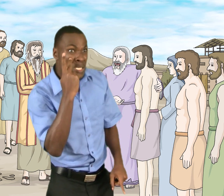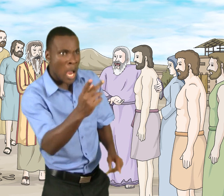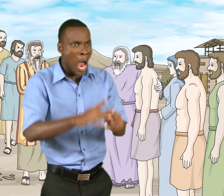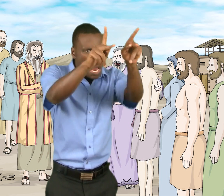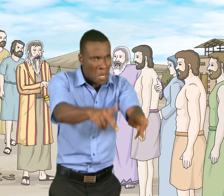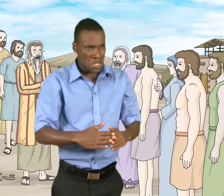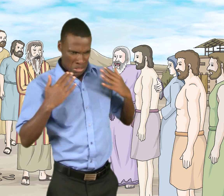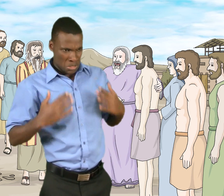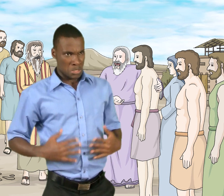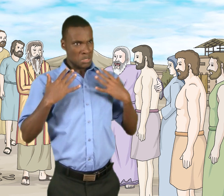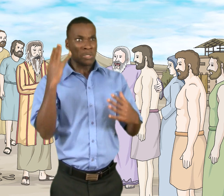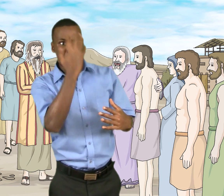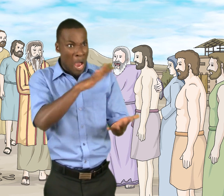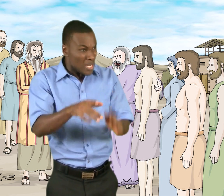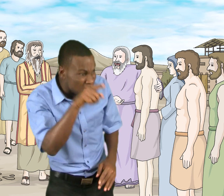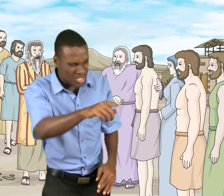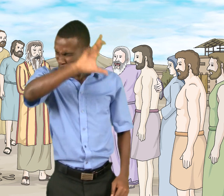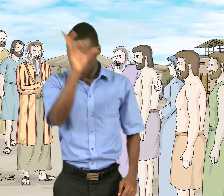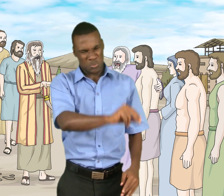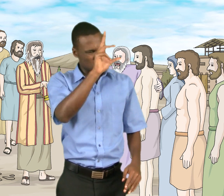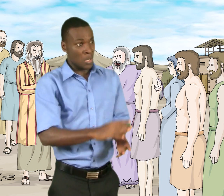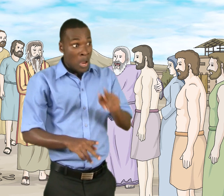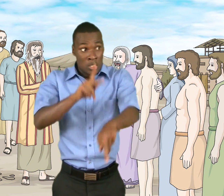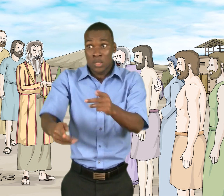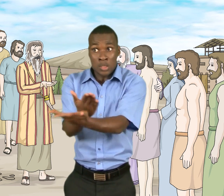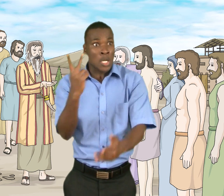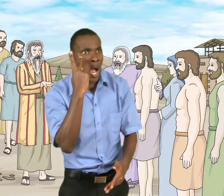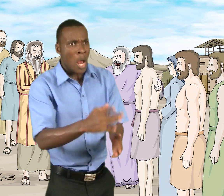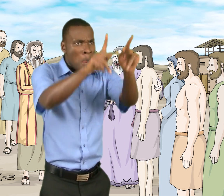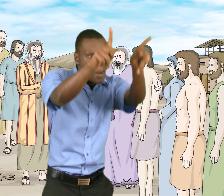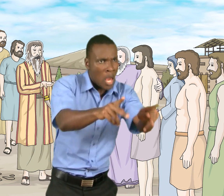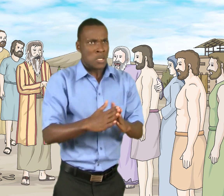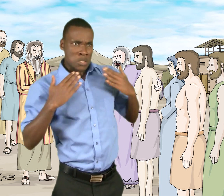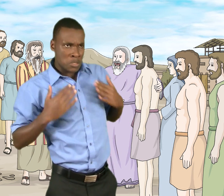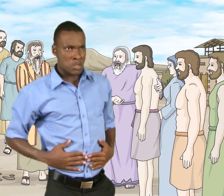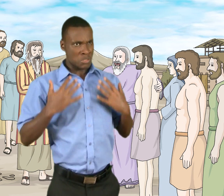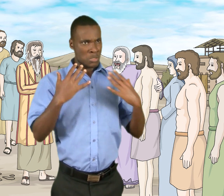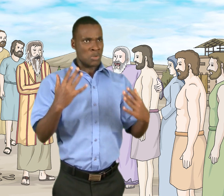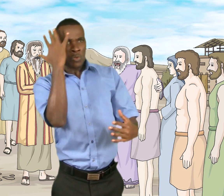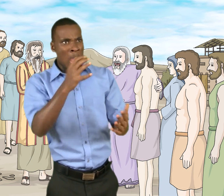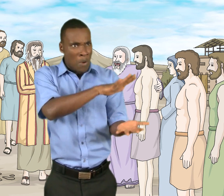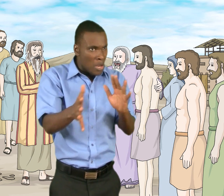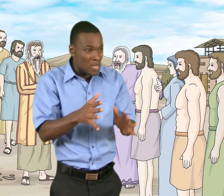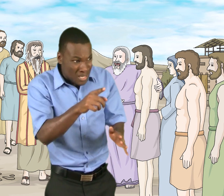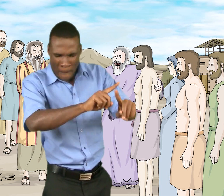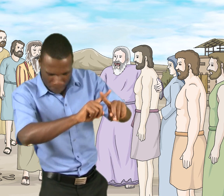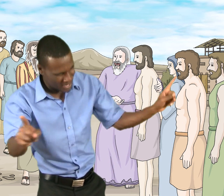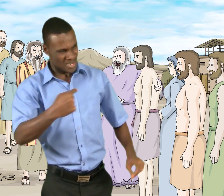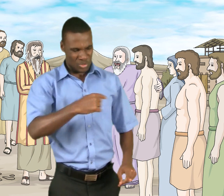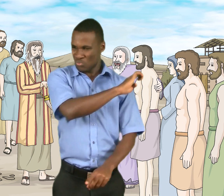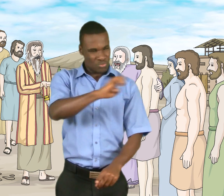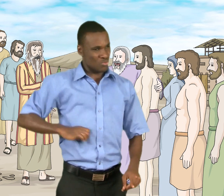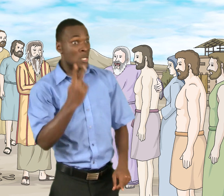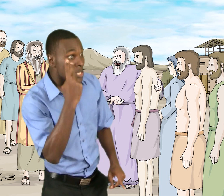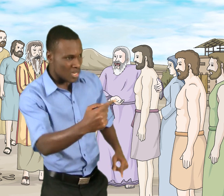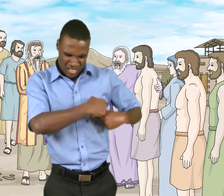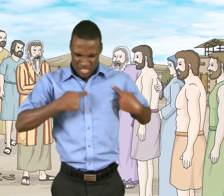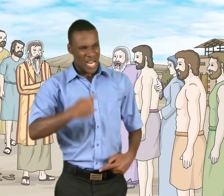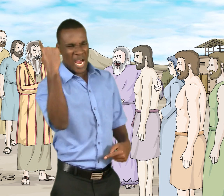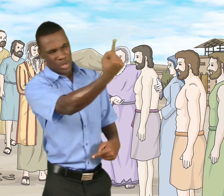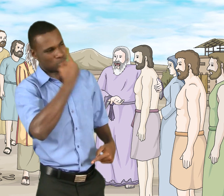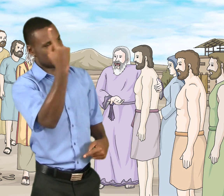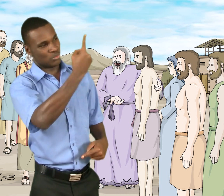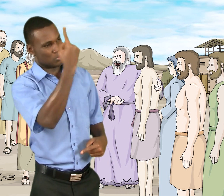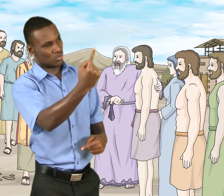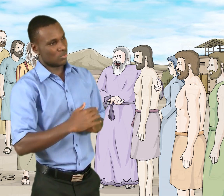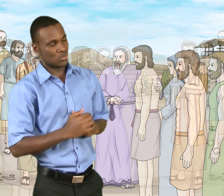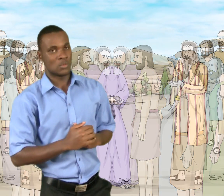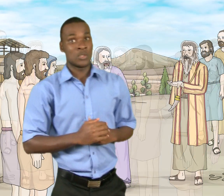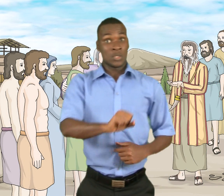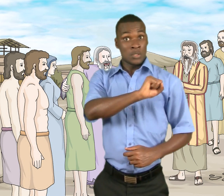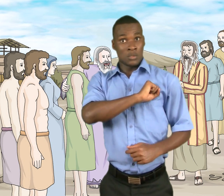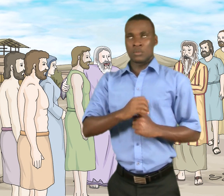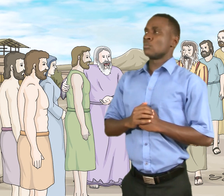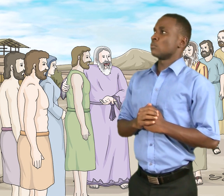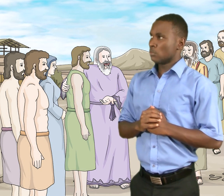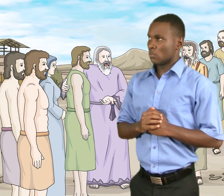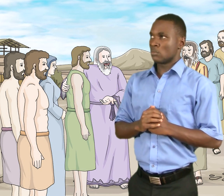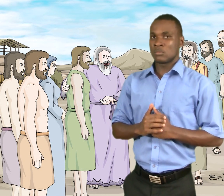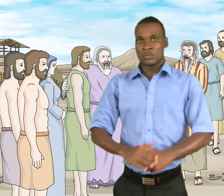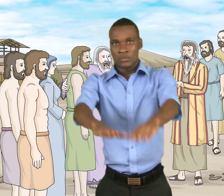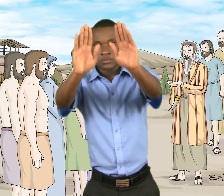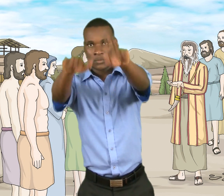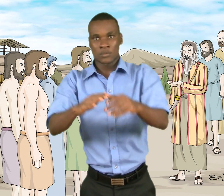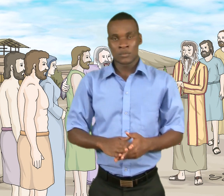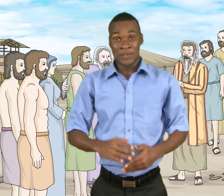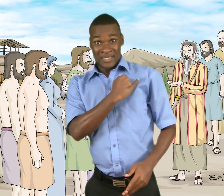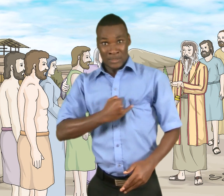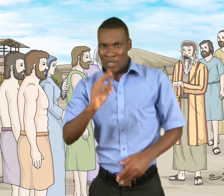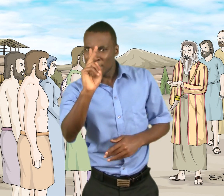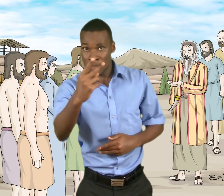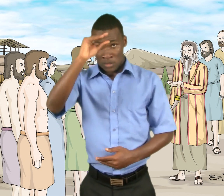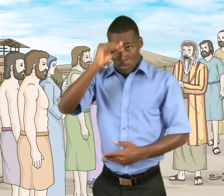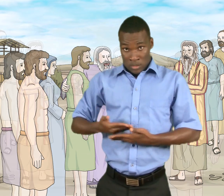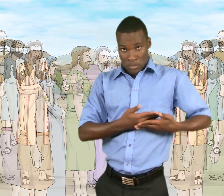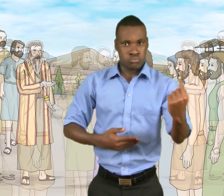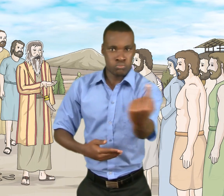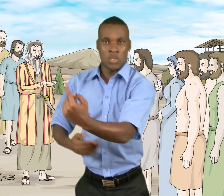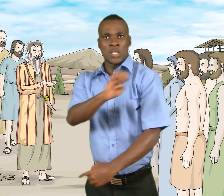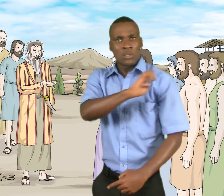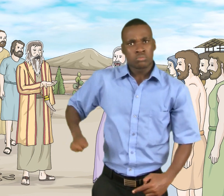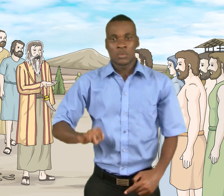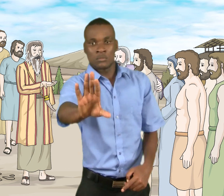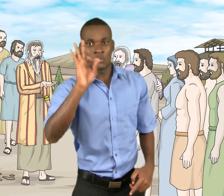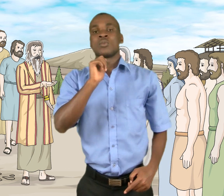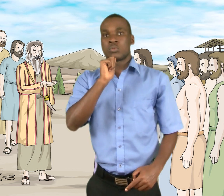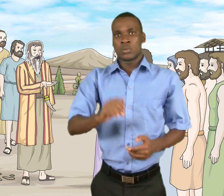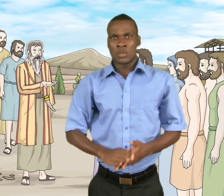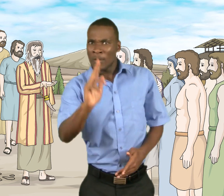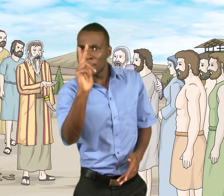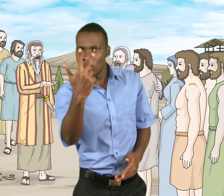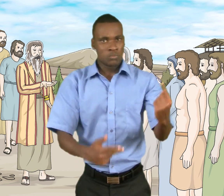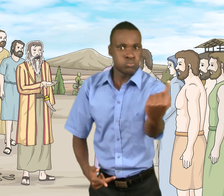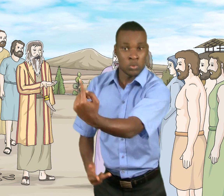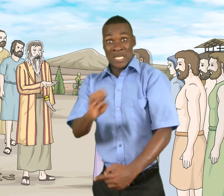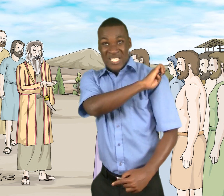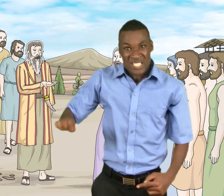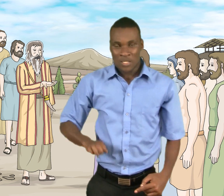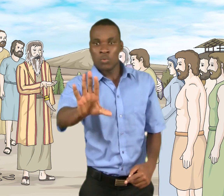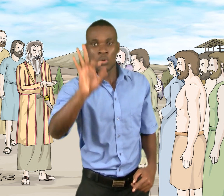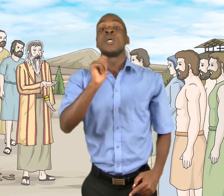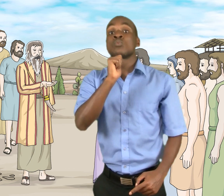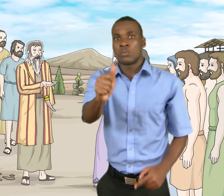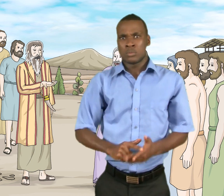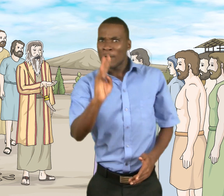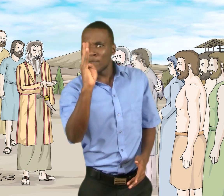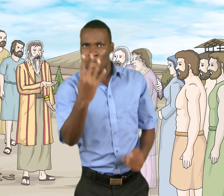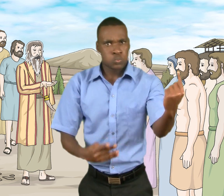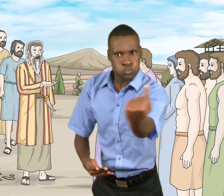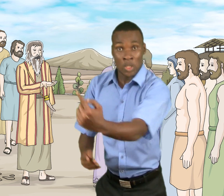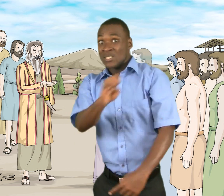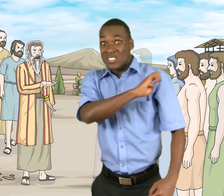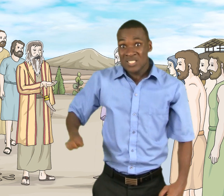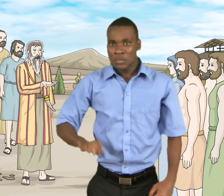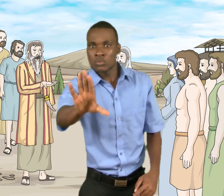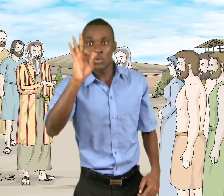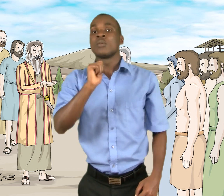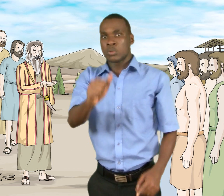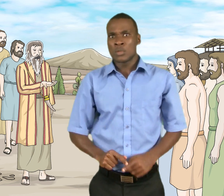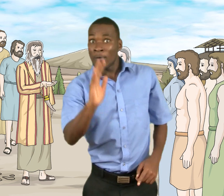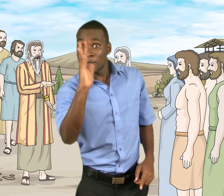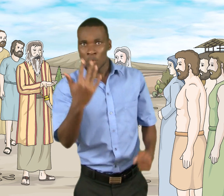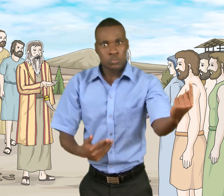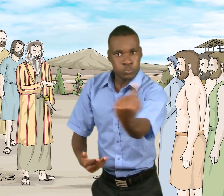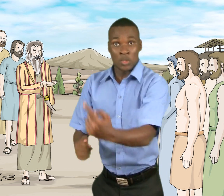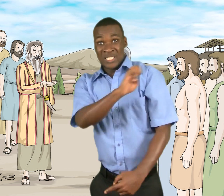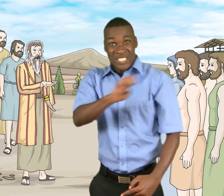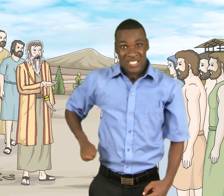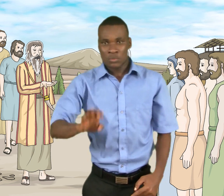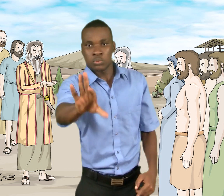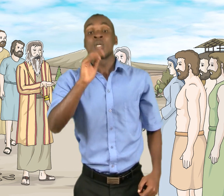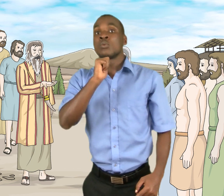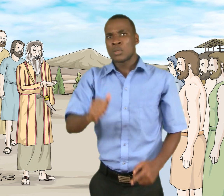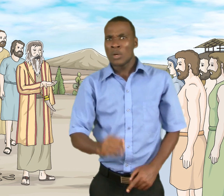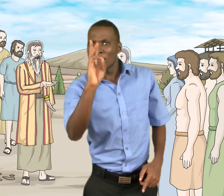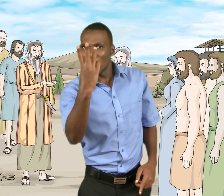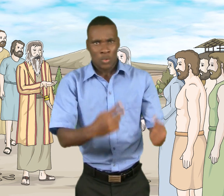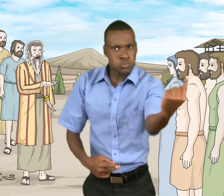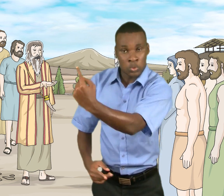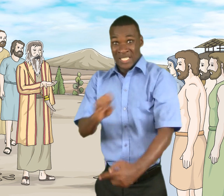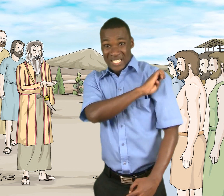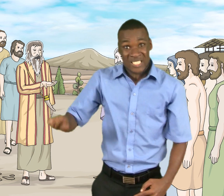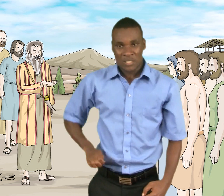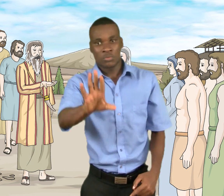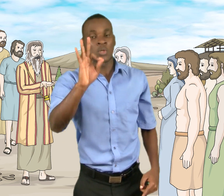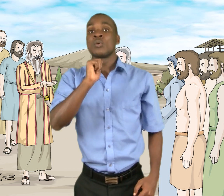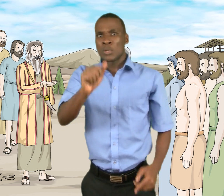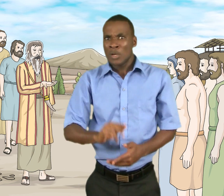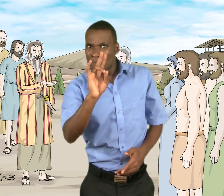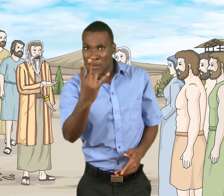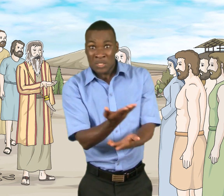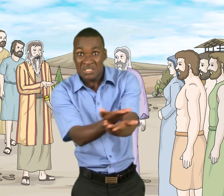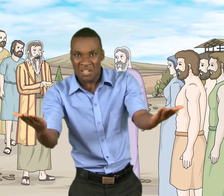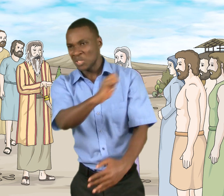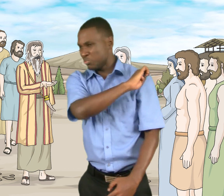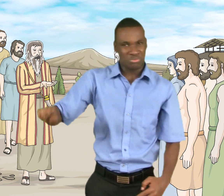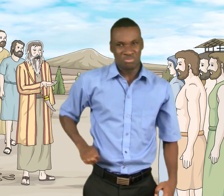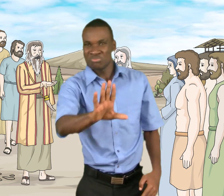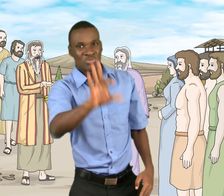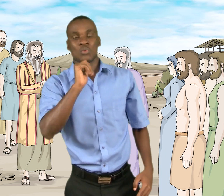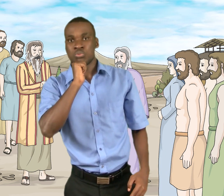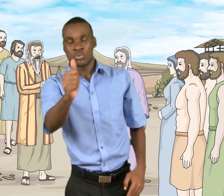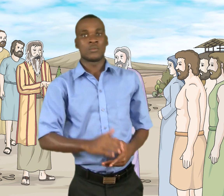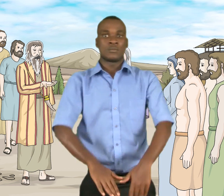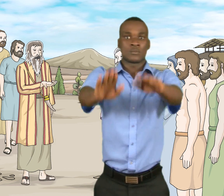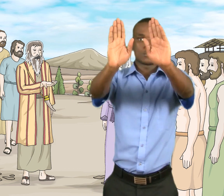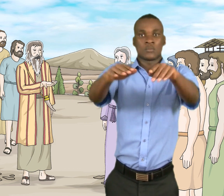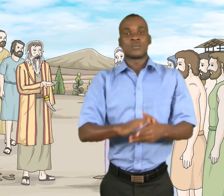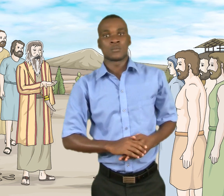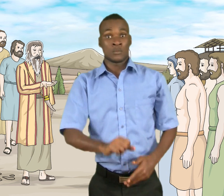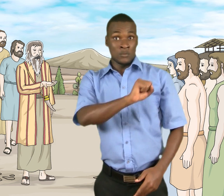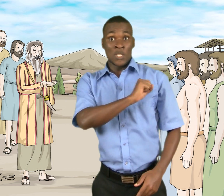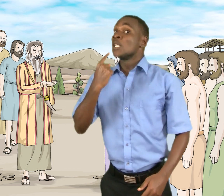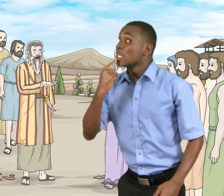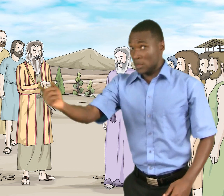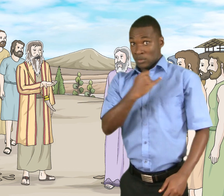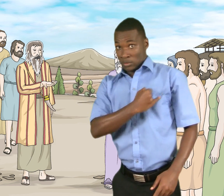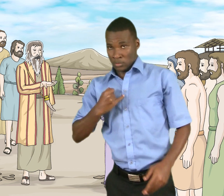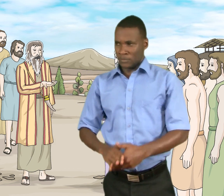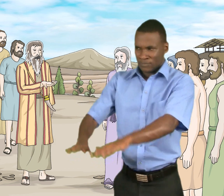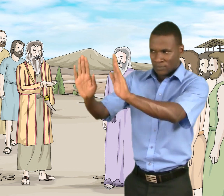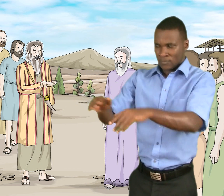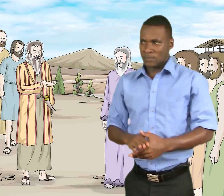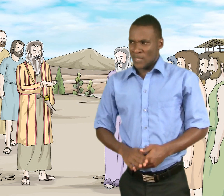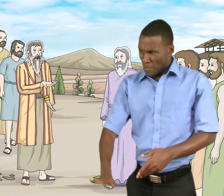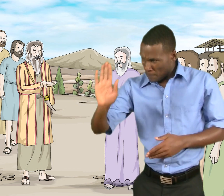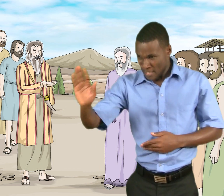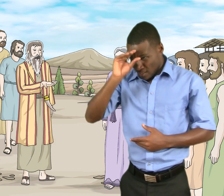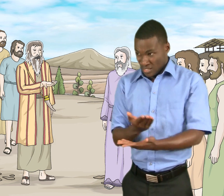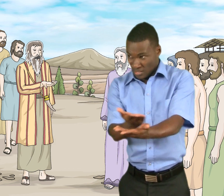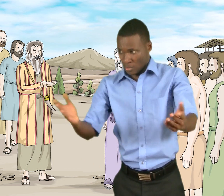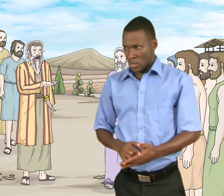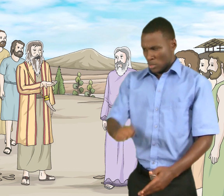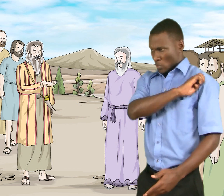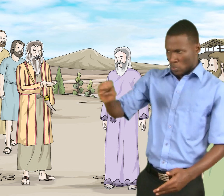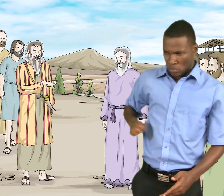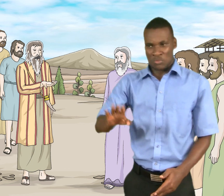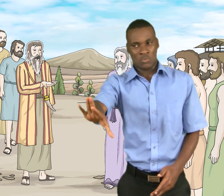Then Jesse called Abinadab and presented him to Samuel, who said, “The LORD has not chosen this one either.” Next Jesse presented Shammah, but Samuel said, “The LORD has not chosen this one either.”